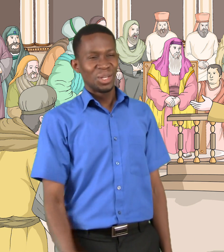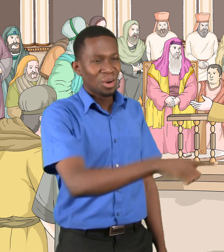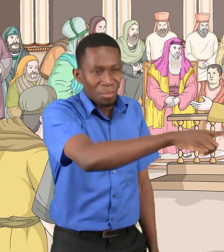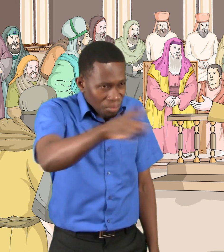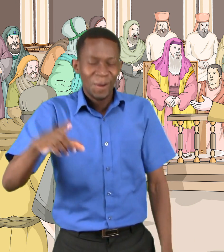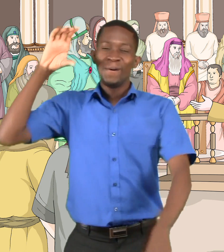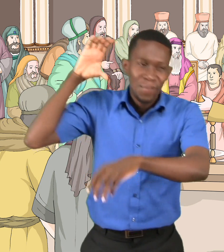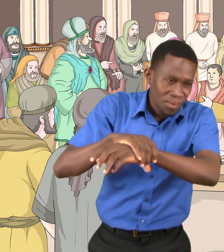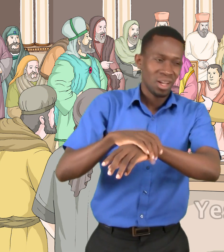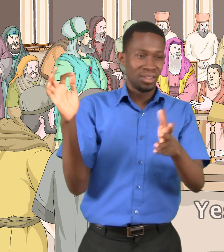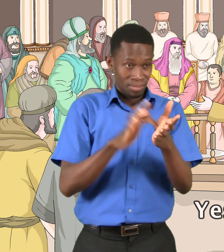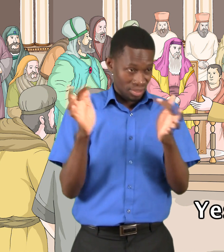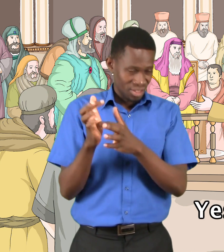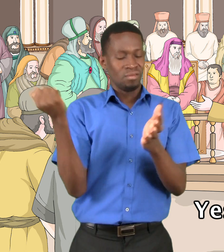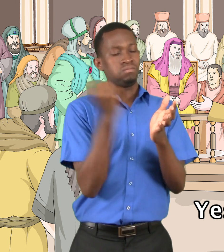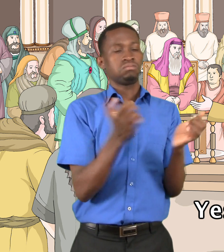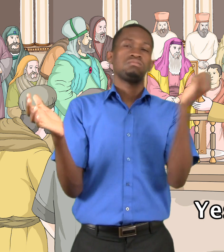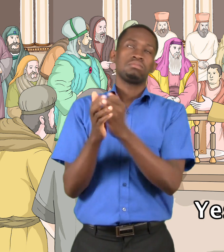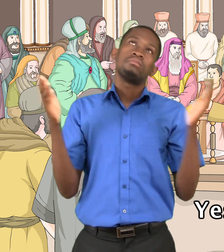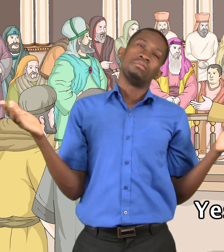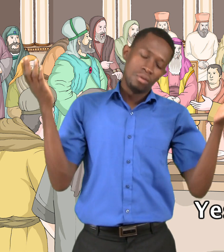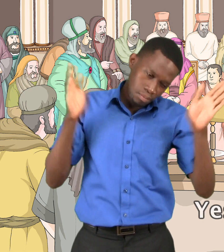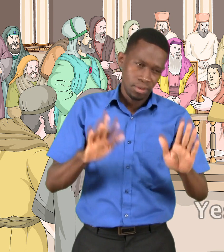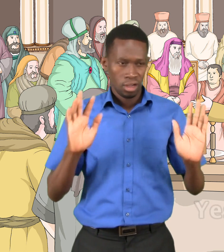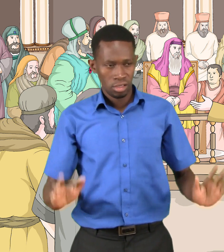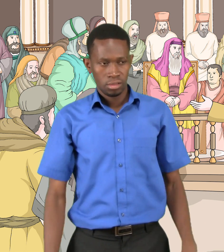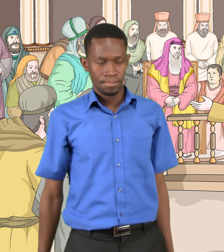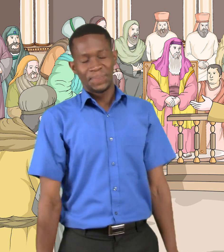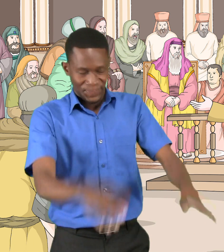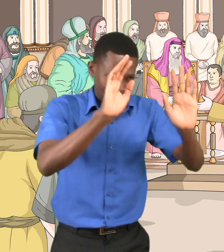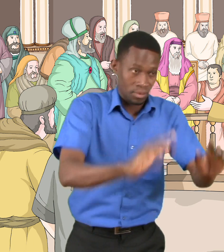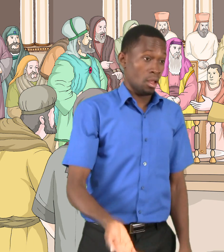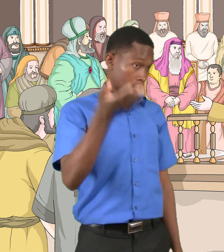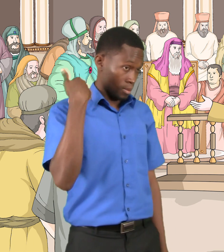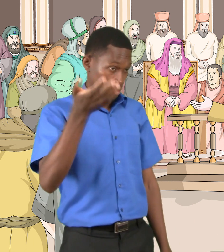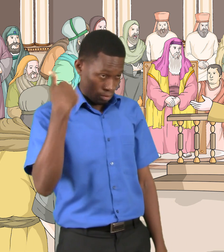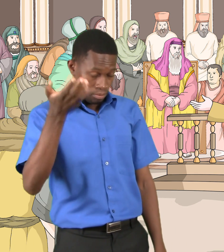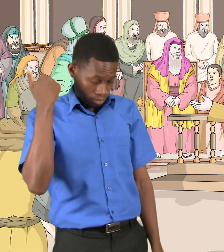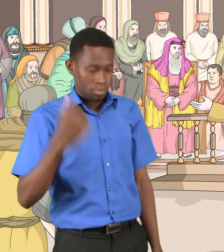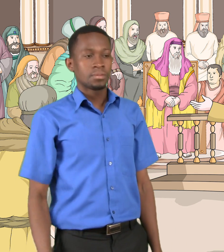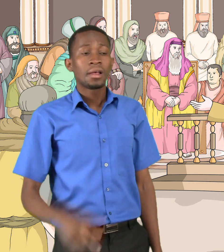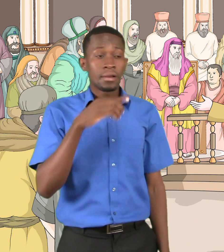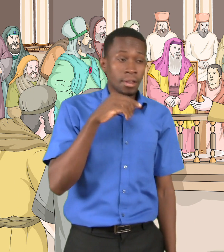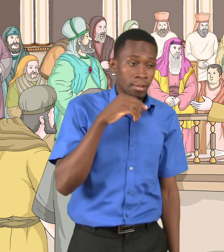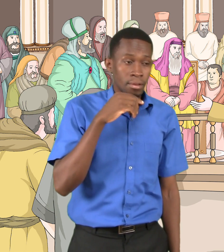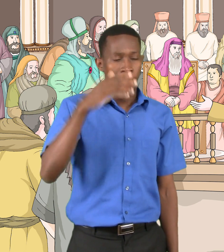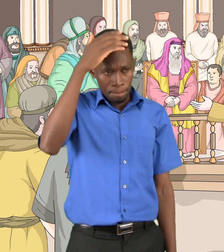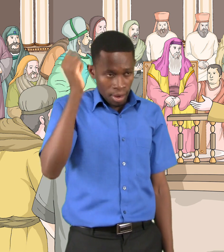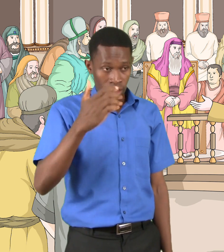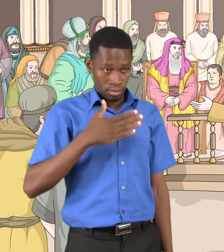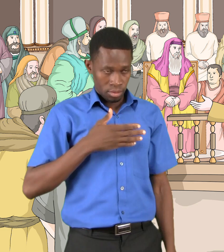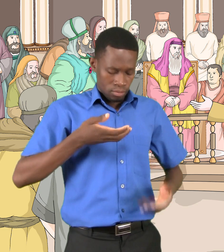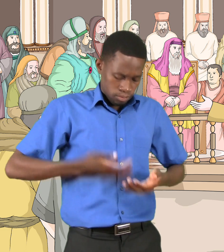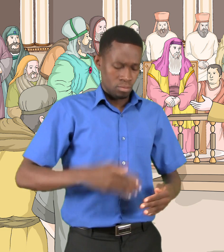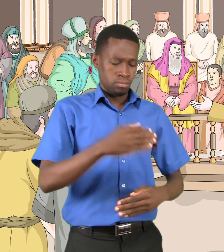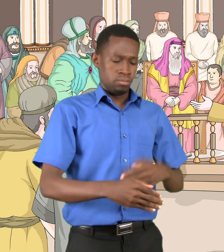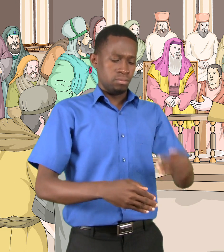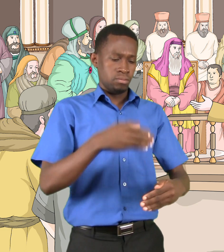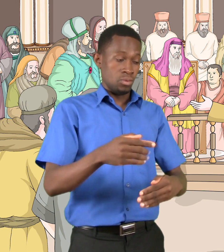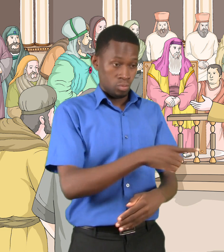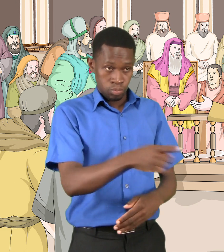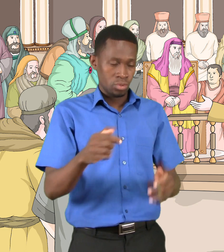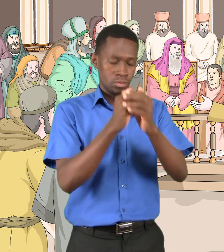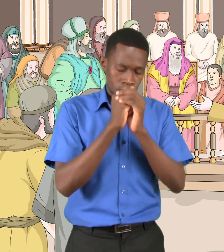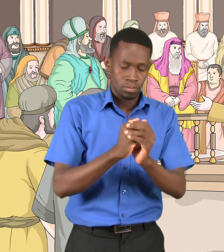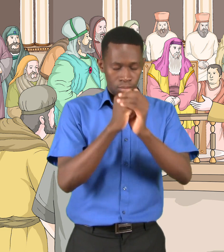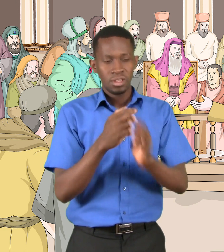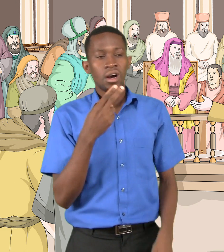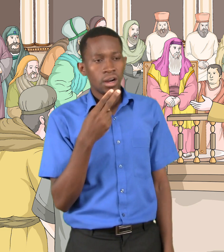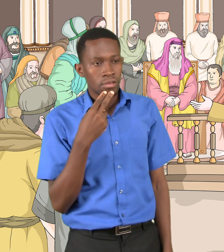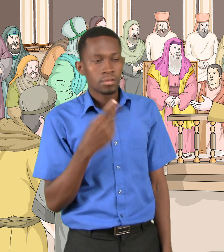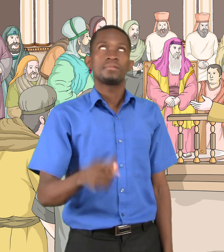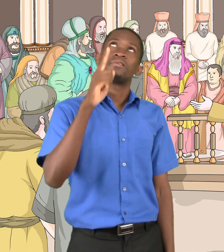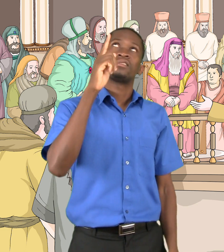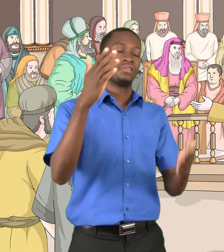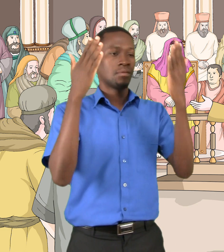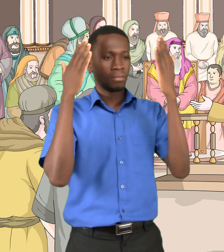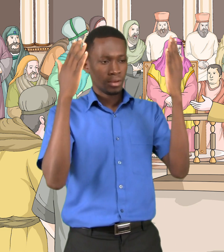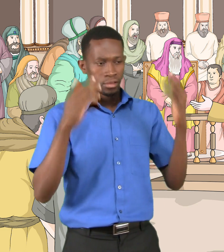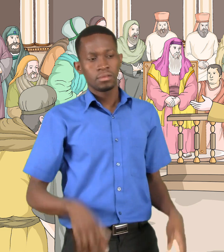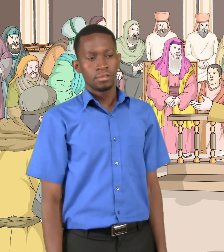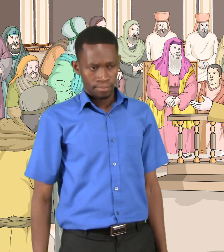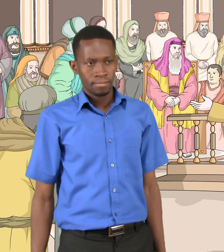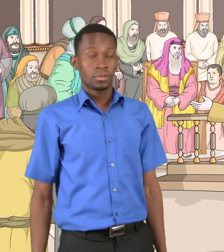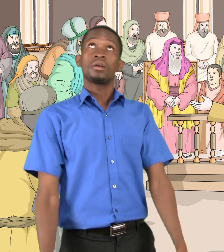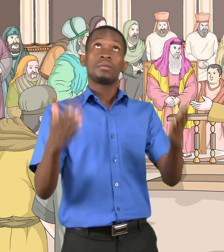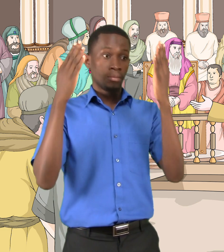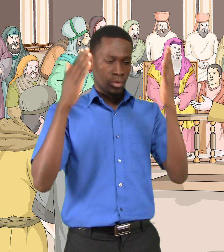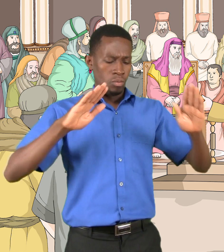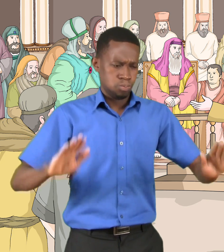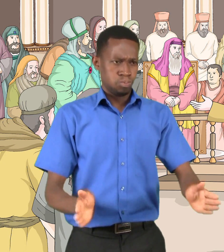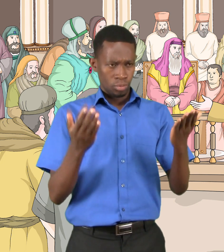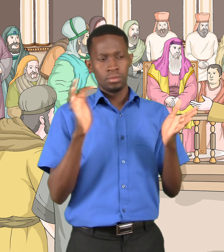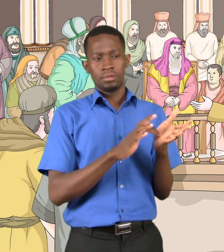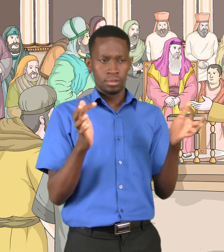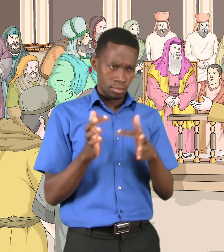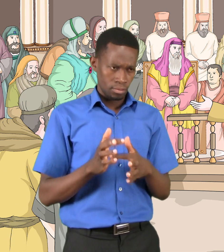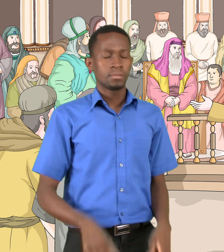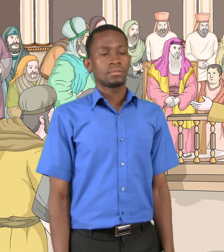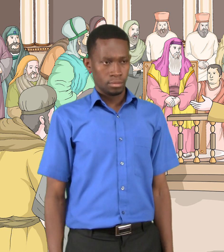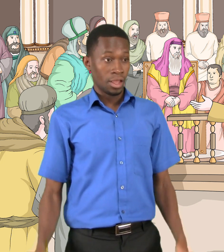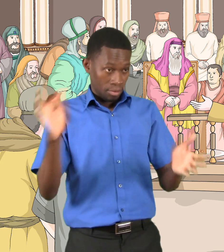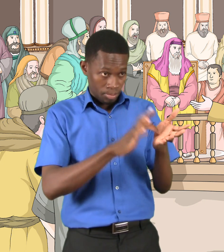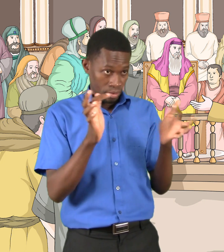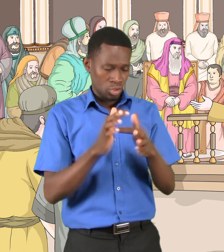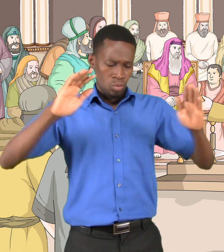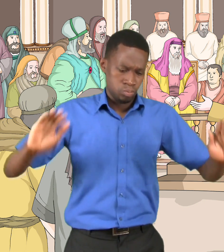The God of our fathers raised up Jesus, whom you had killed by hanging Him on a tree.